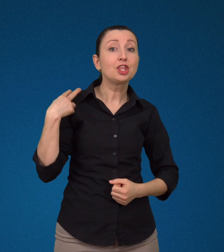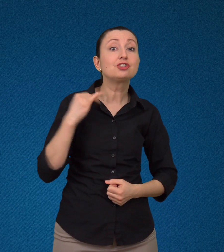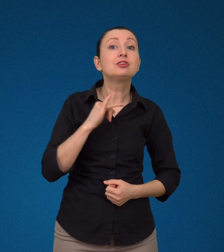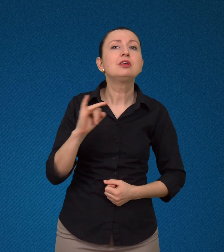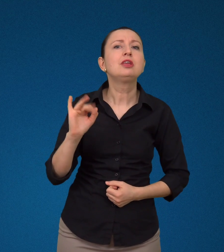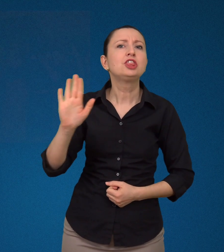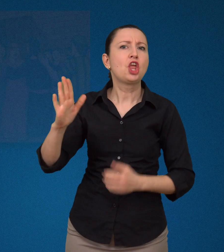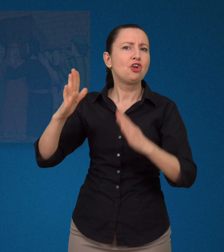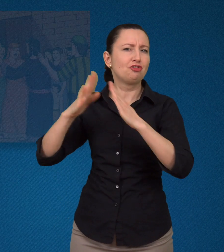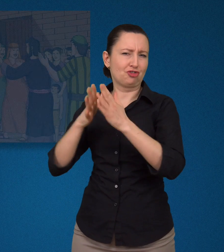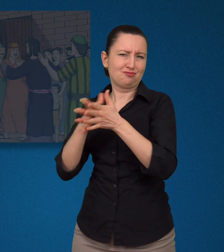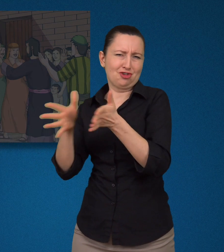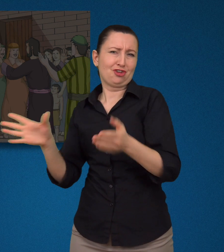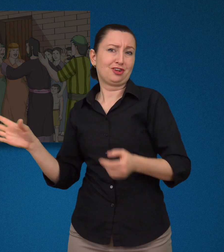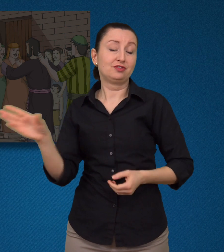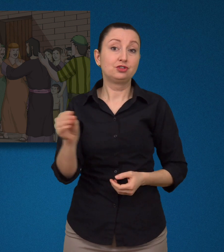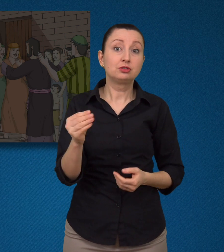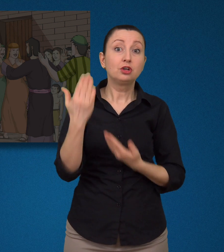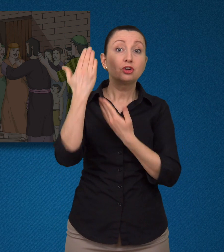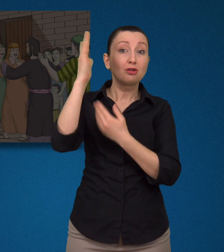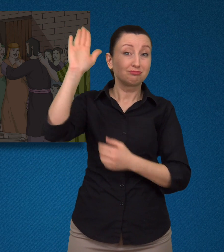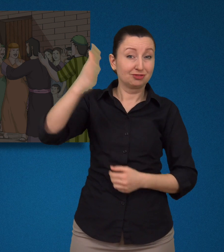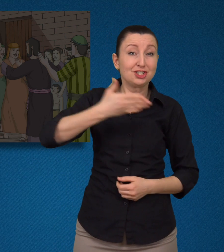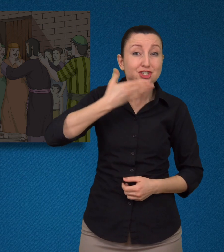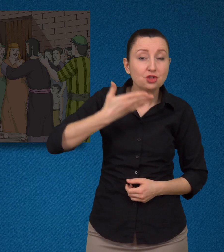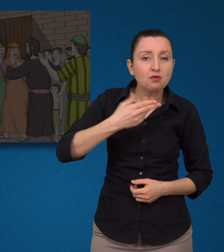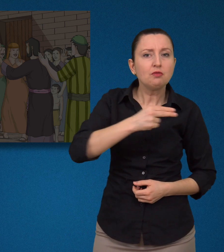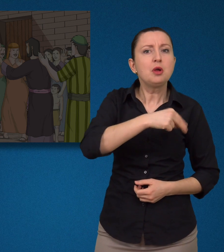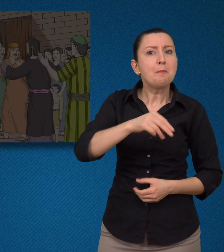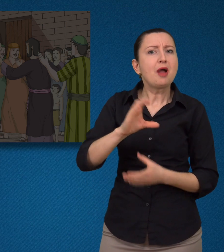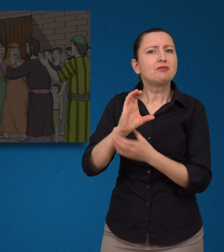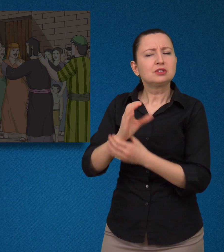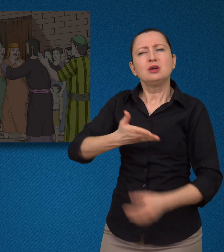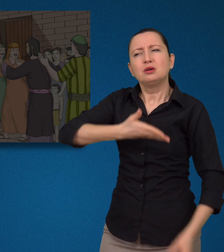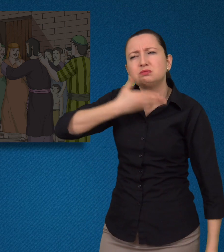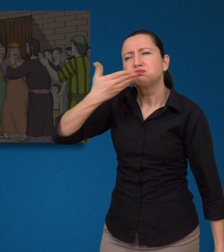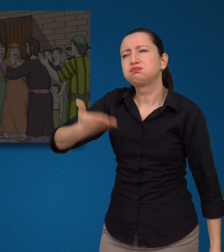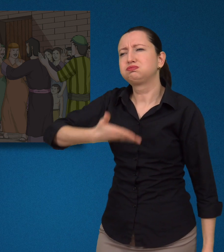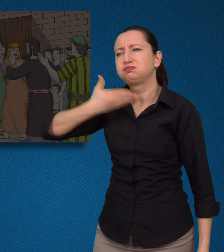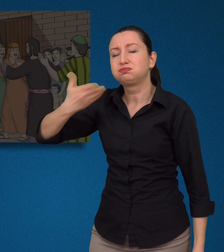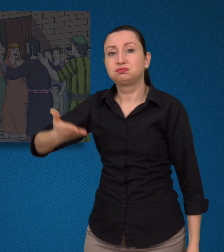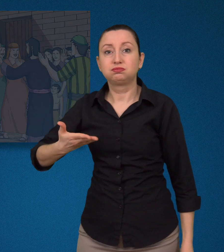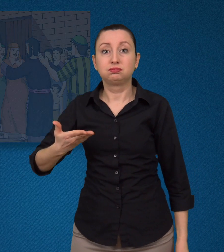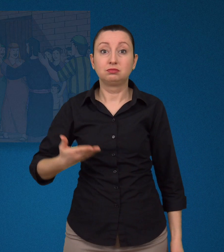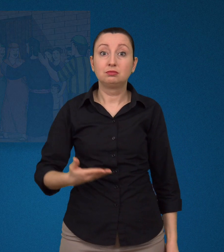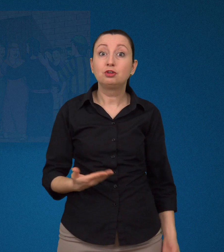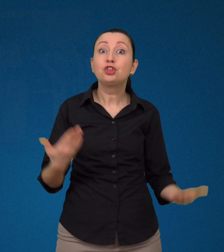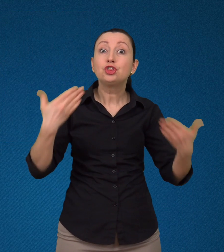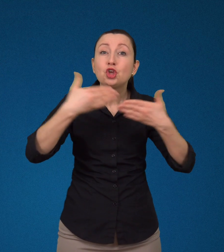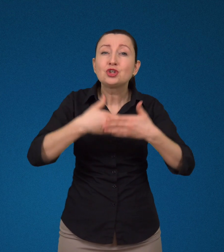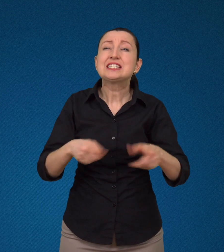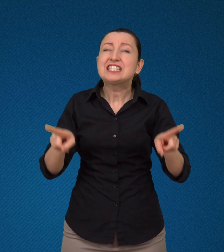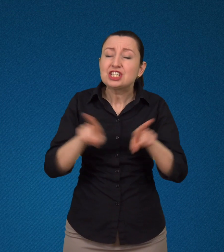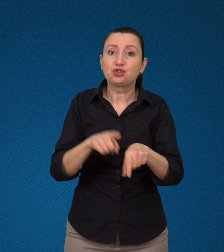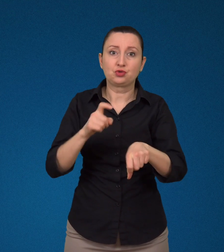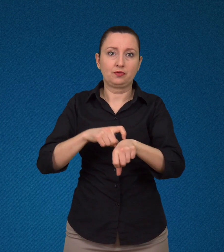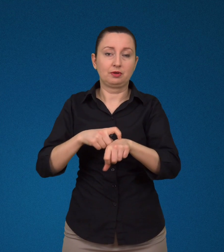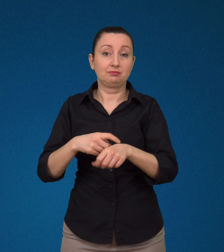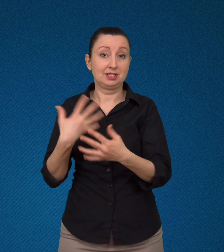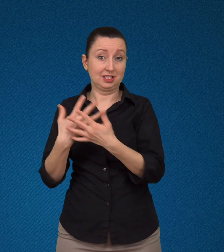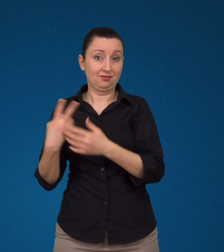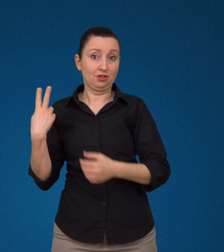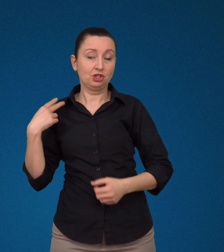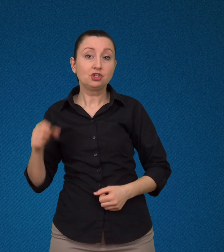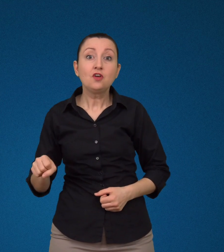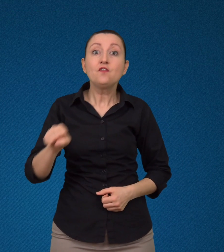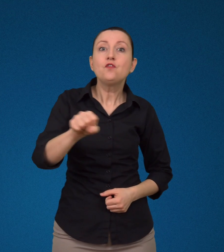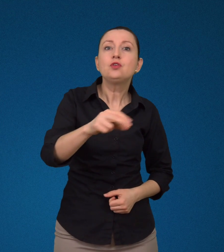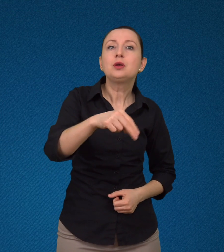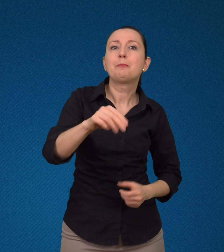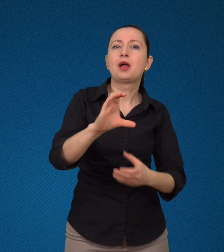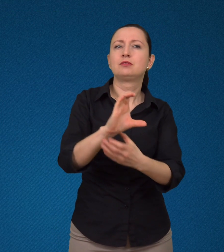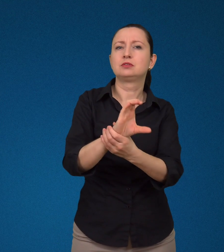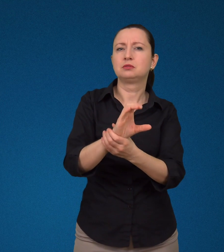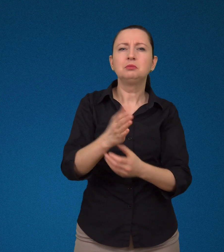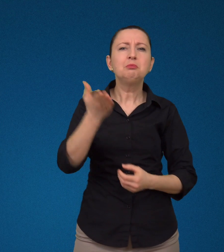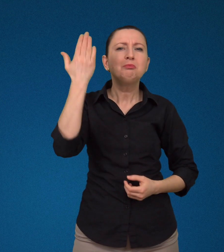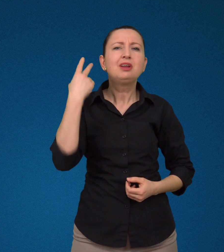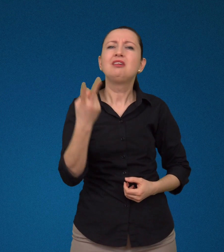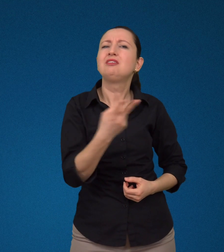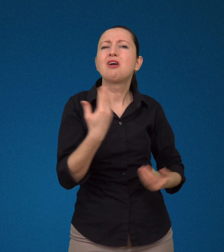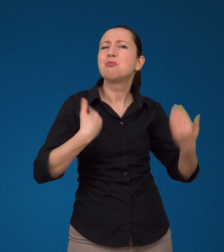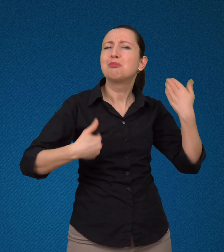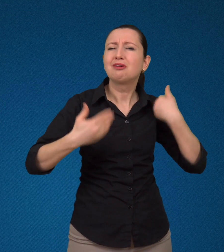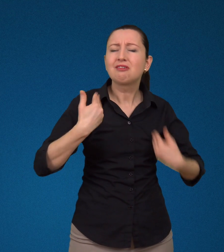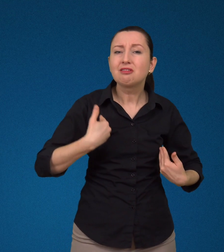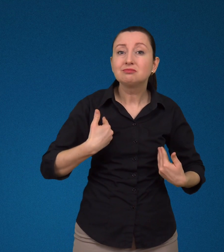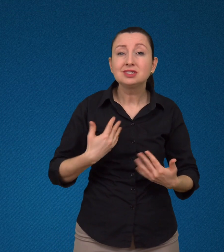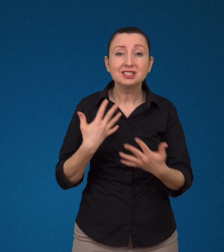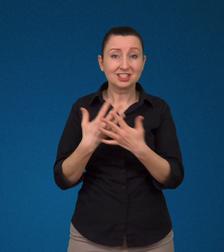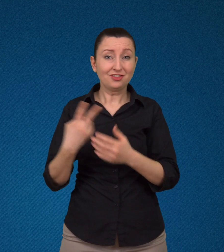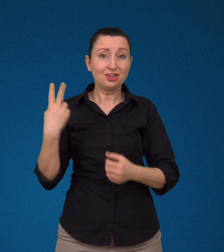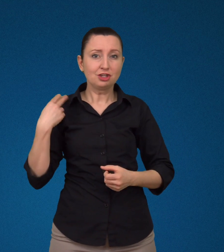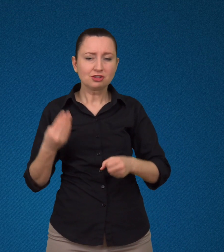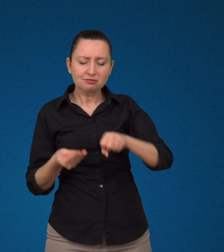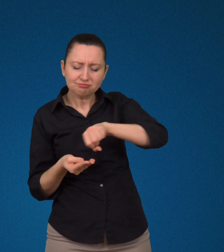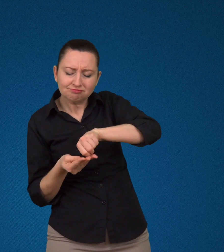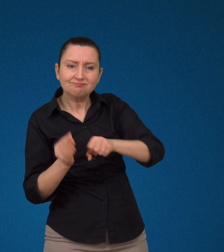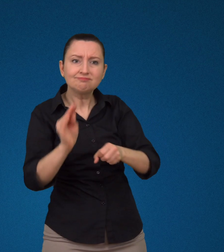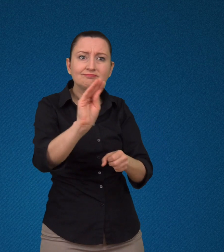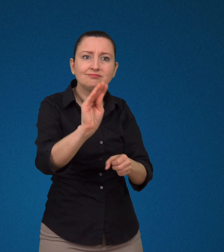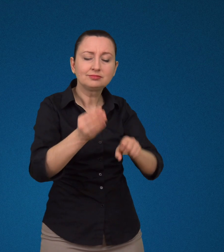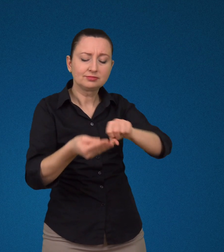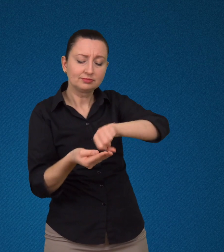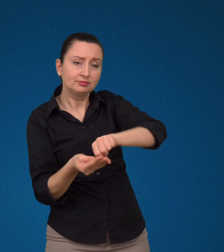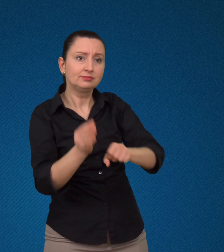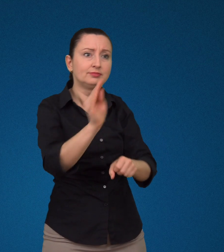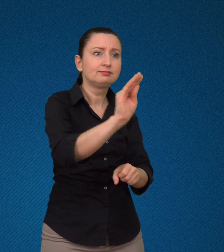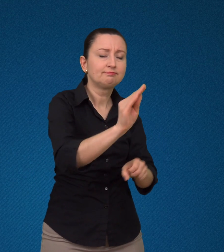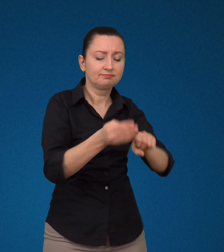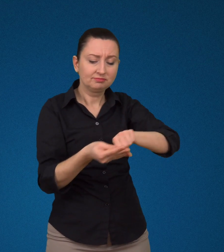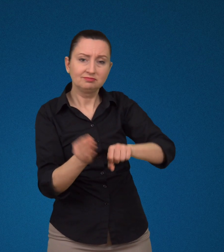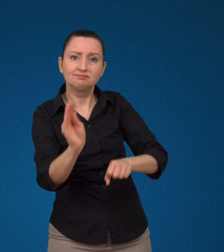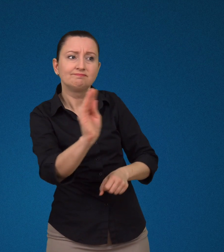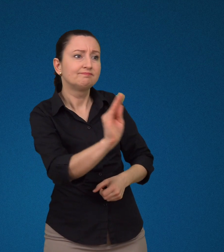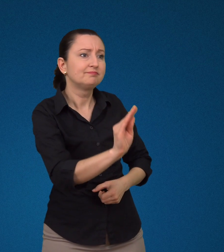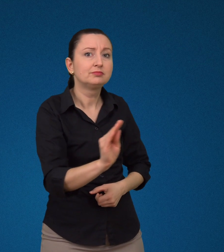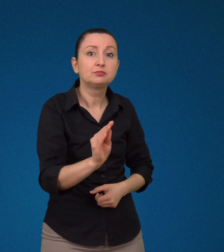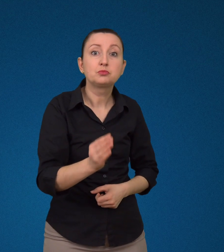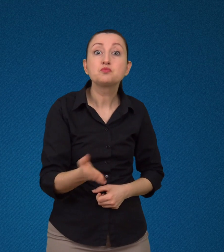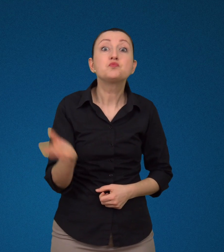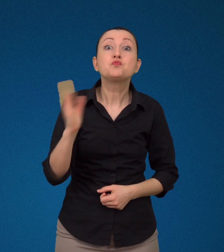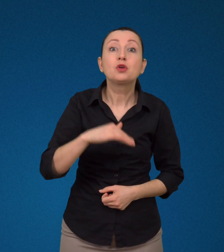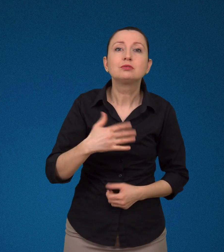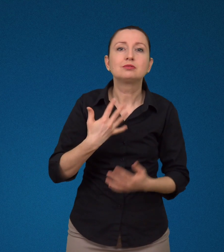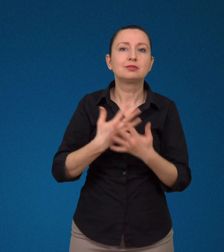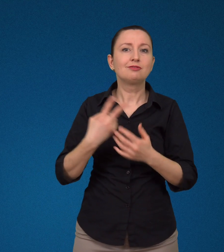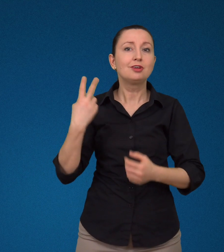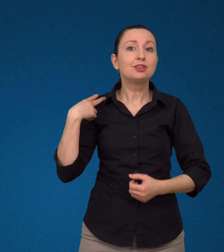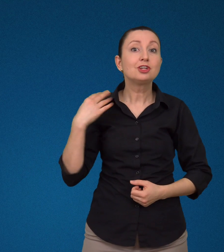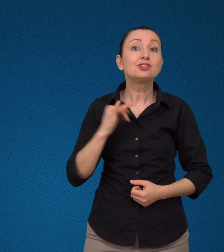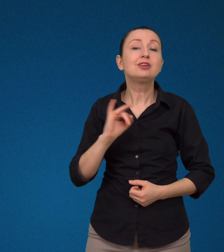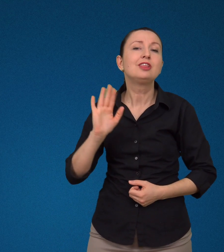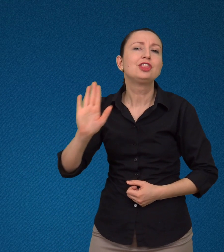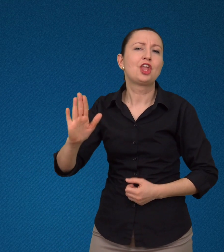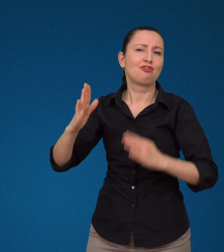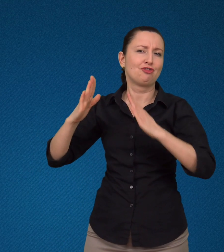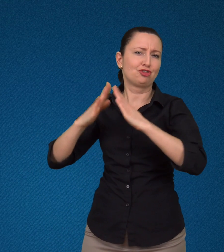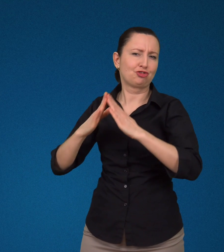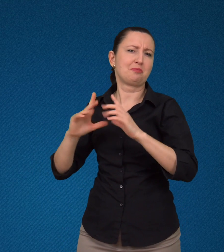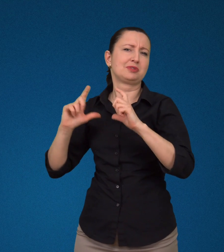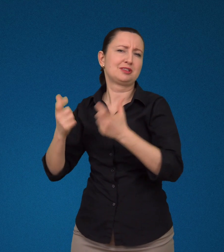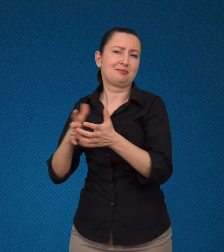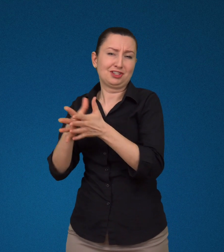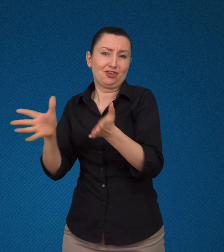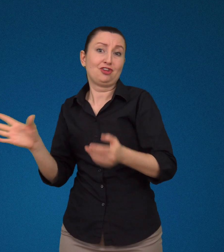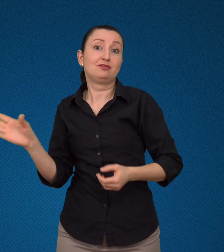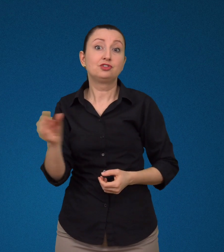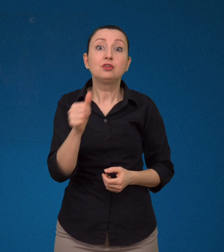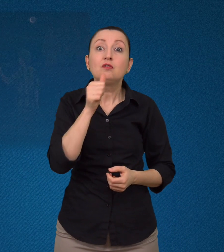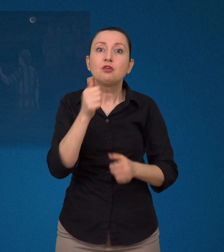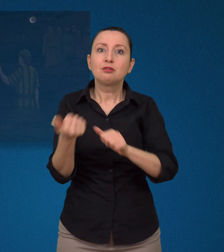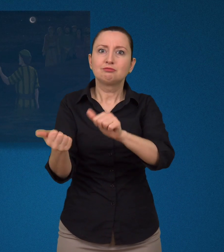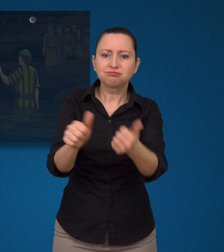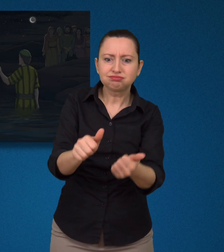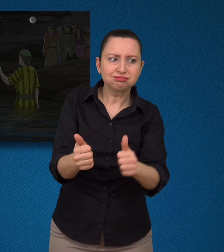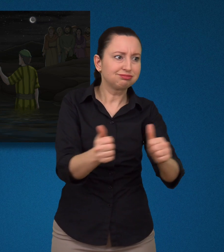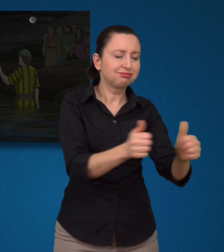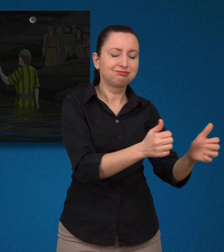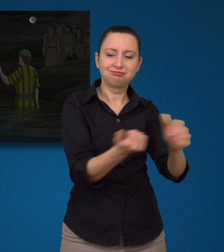Then Paul and Silas spoke the word of the Lord to him and to everyone in his house. At that hour of the night, the jailer took them and washed their wounds.